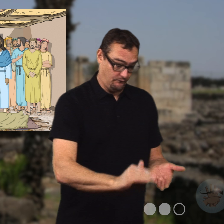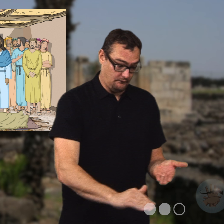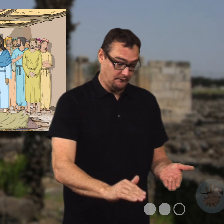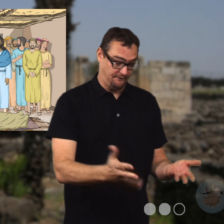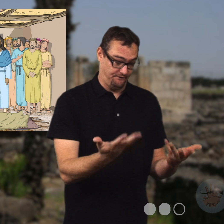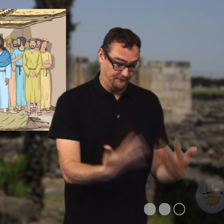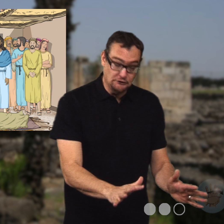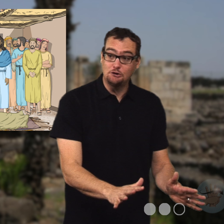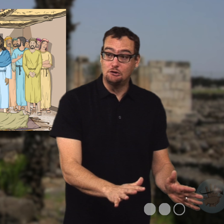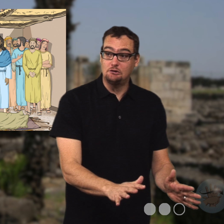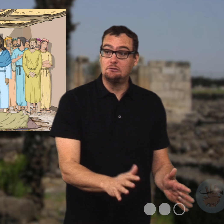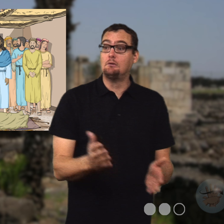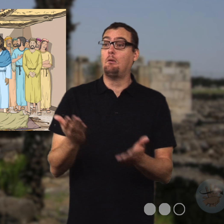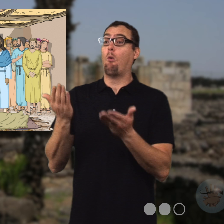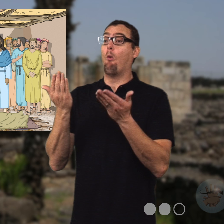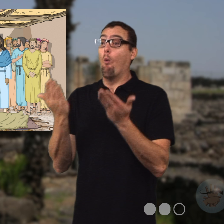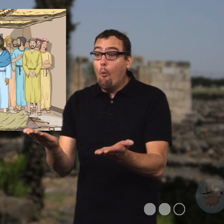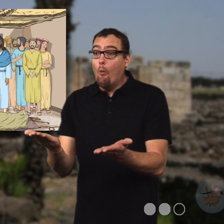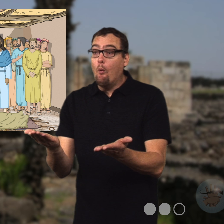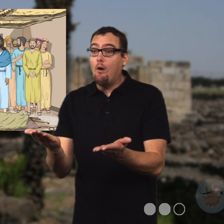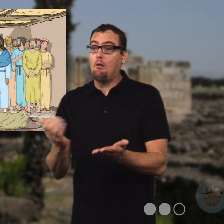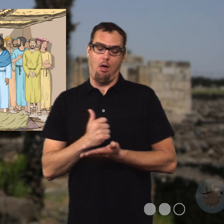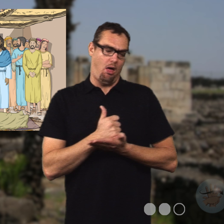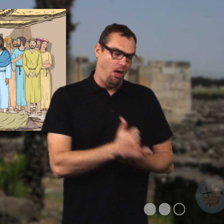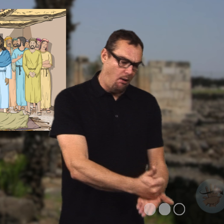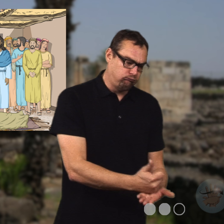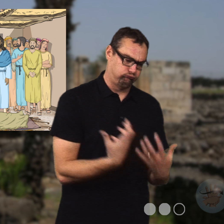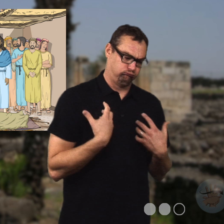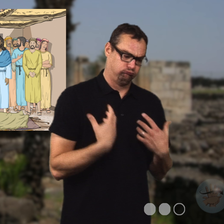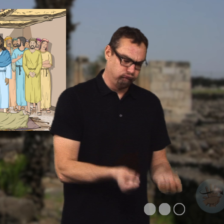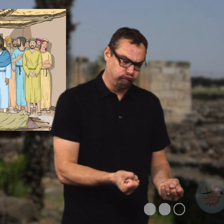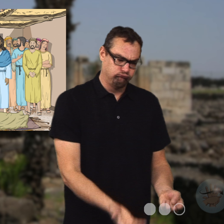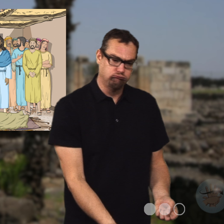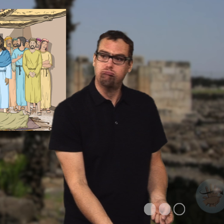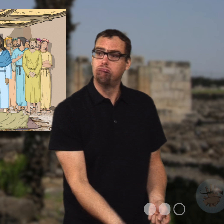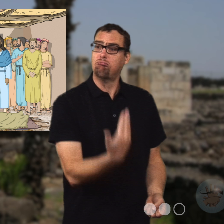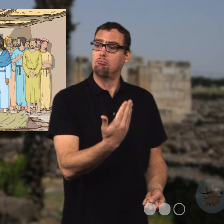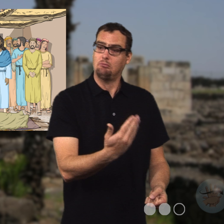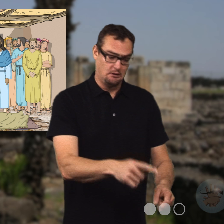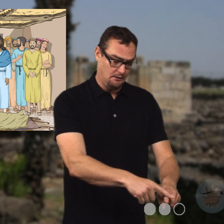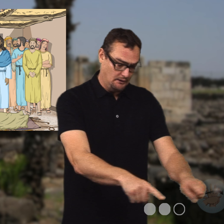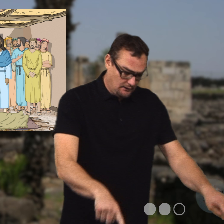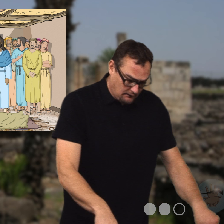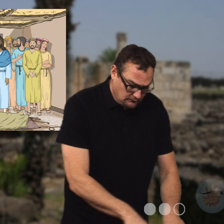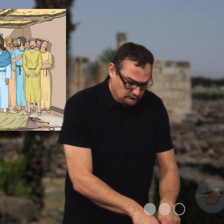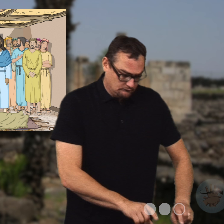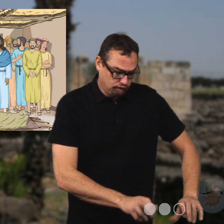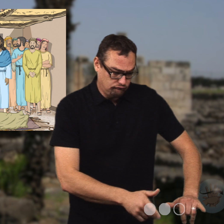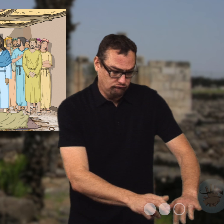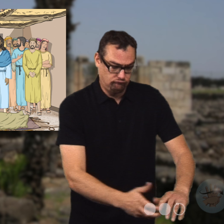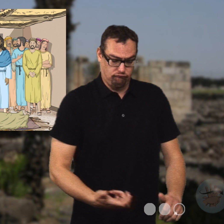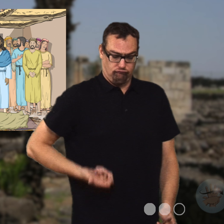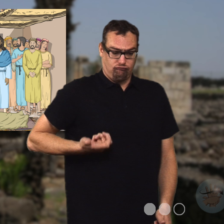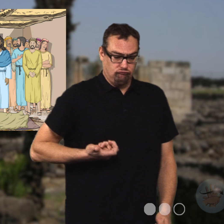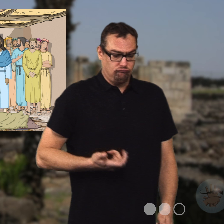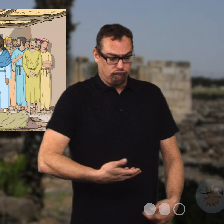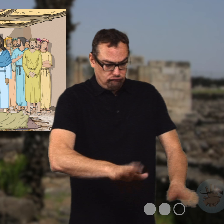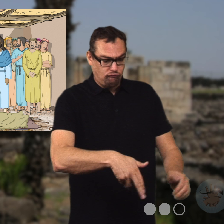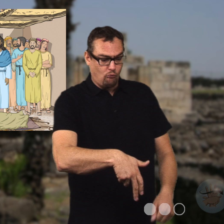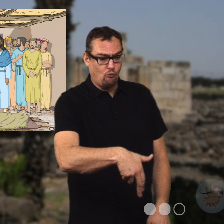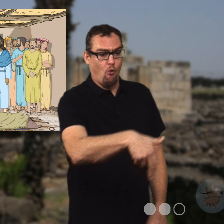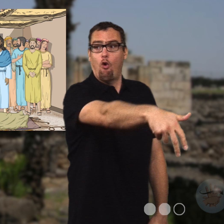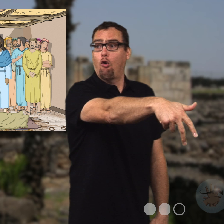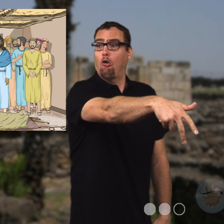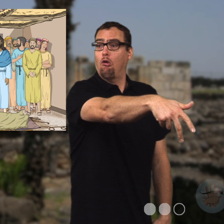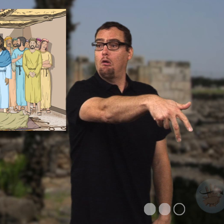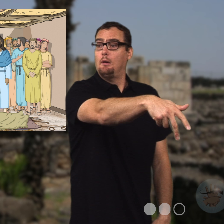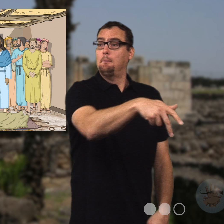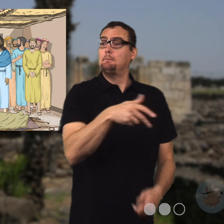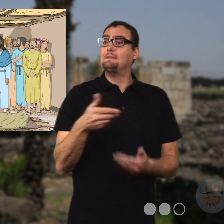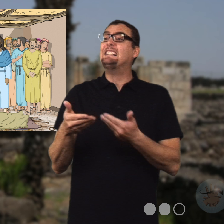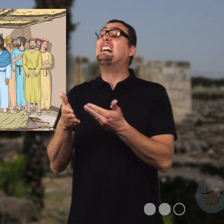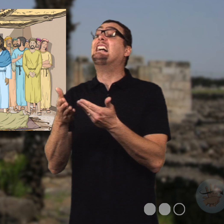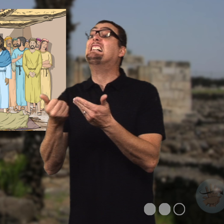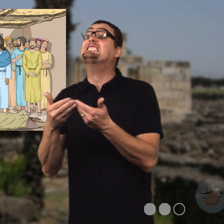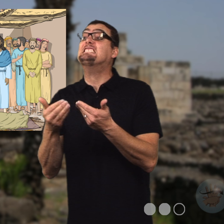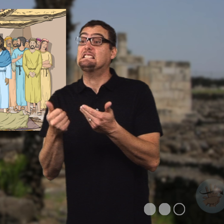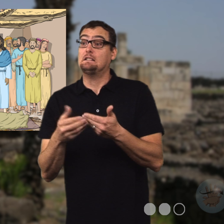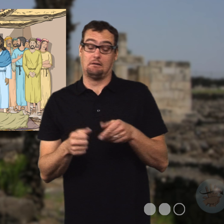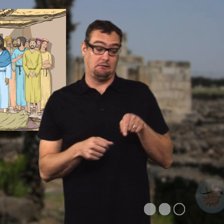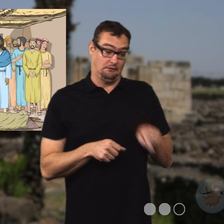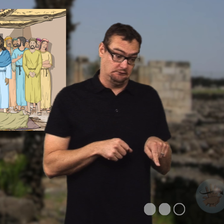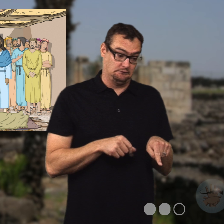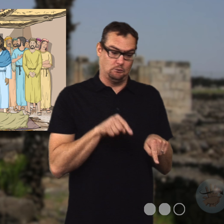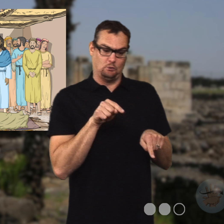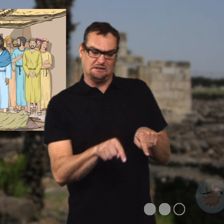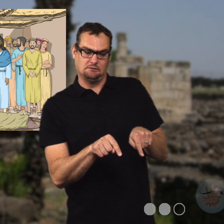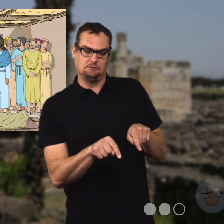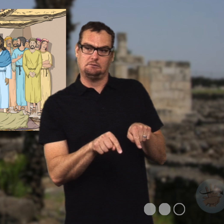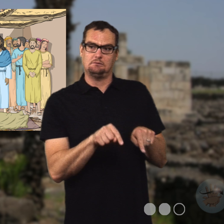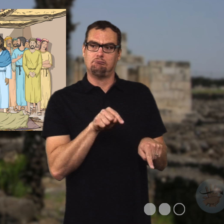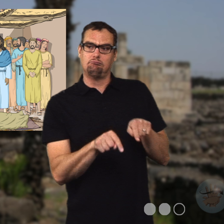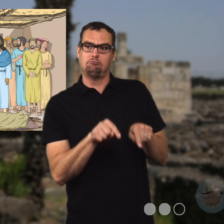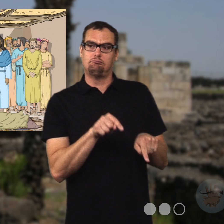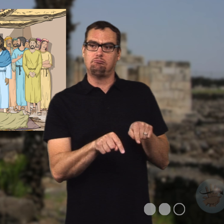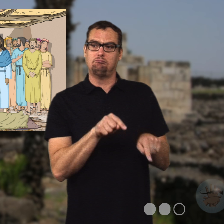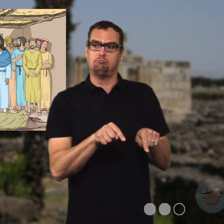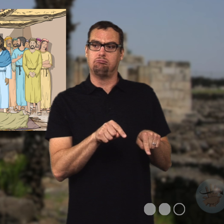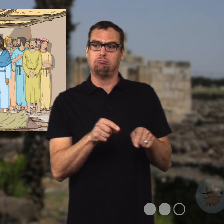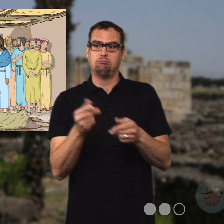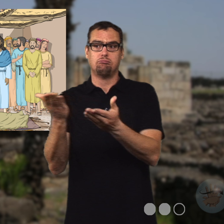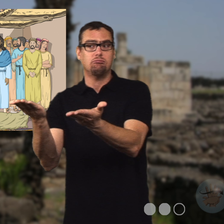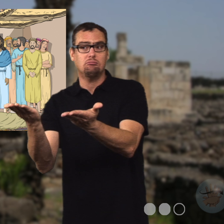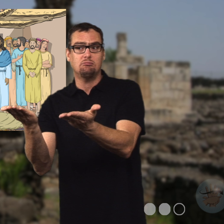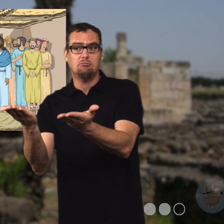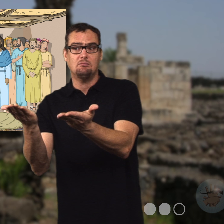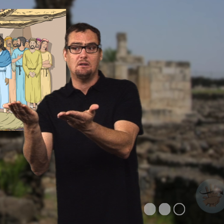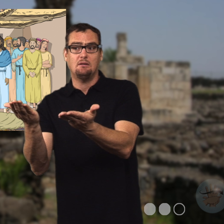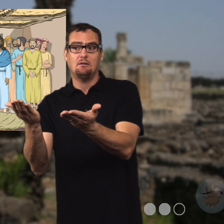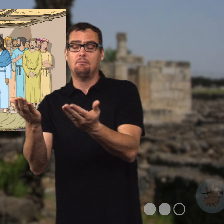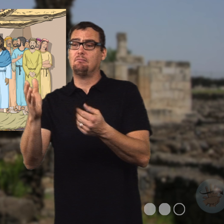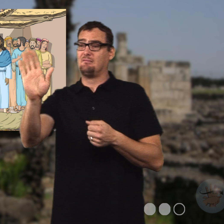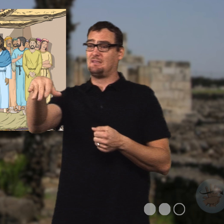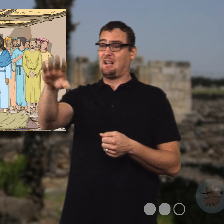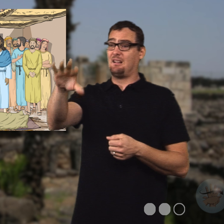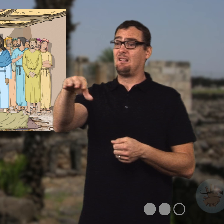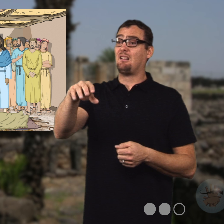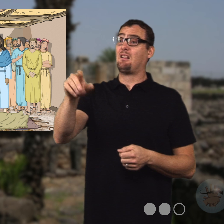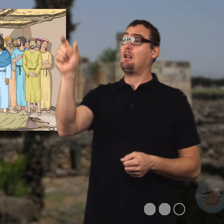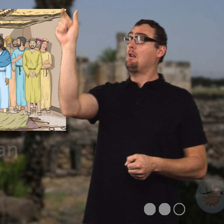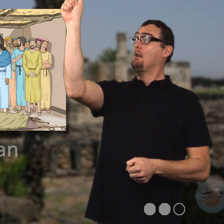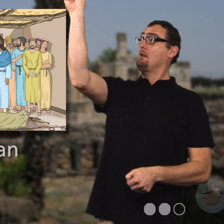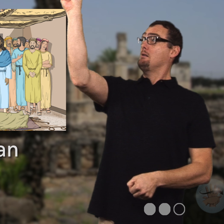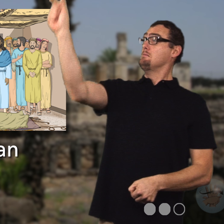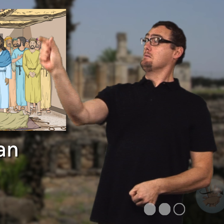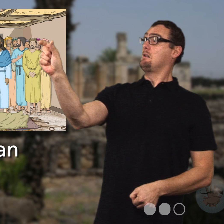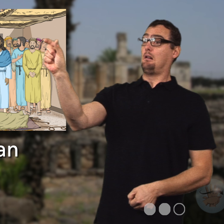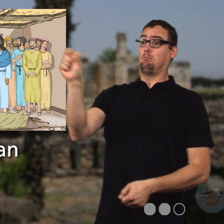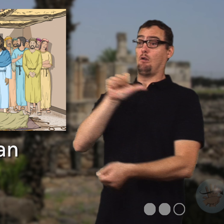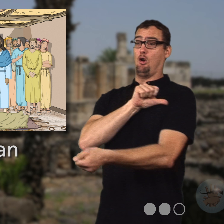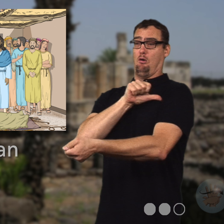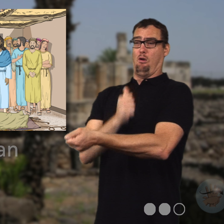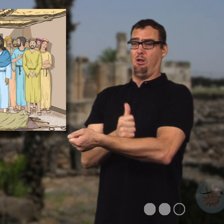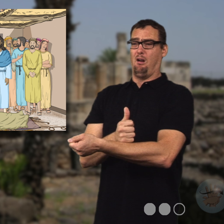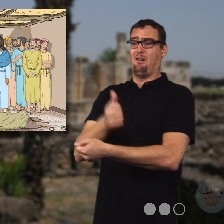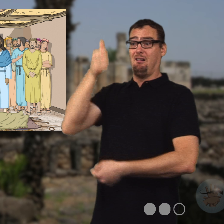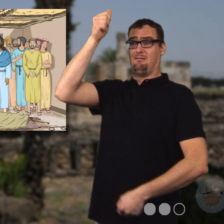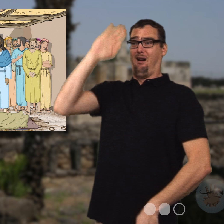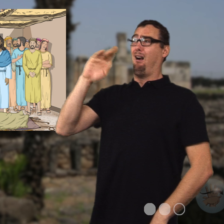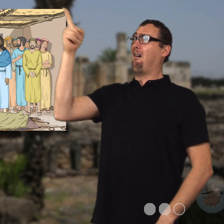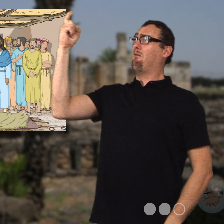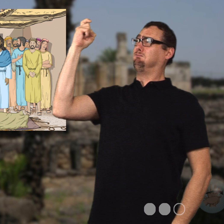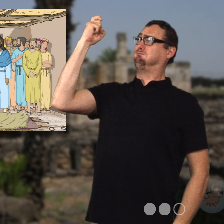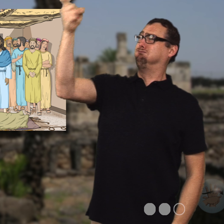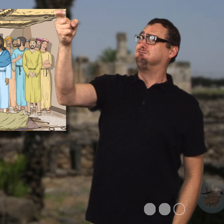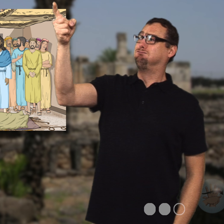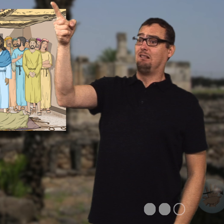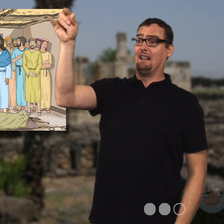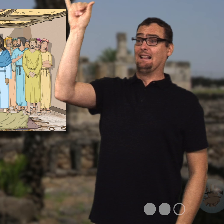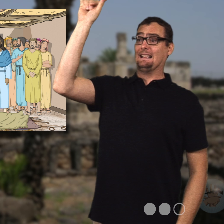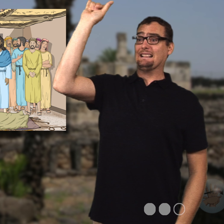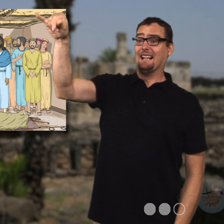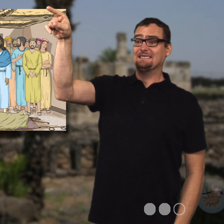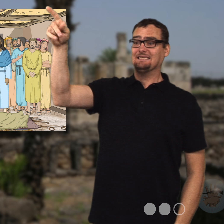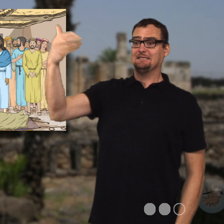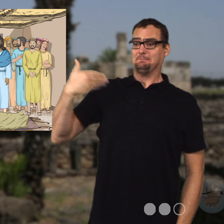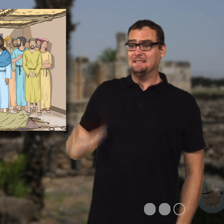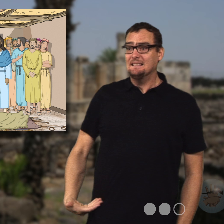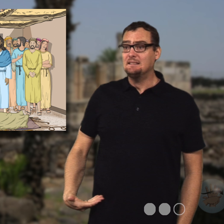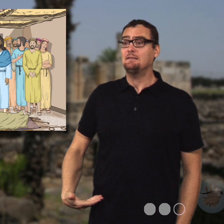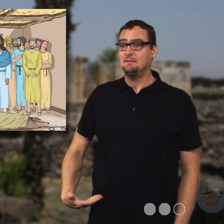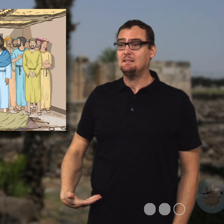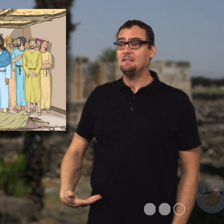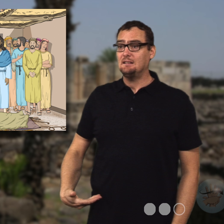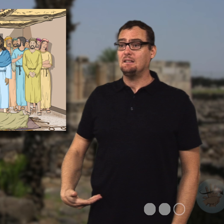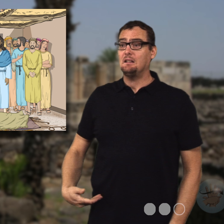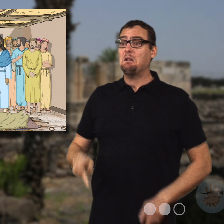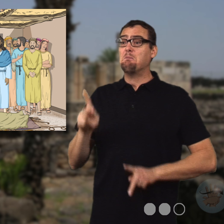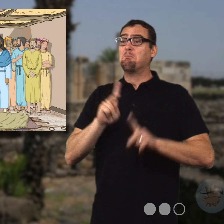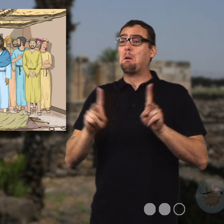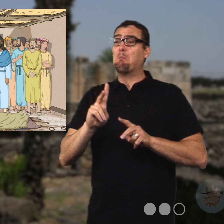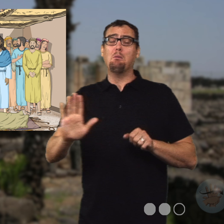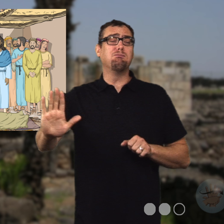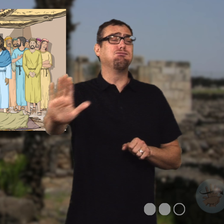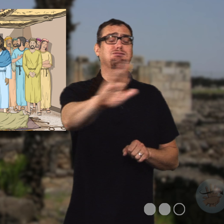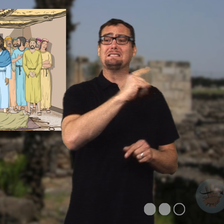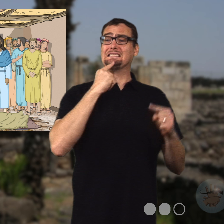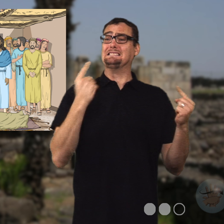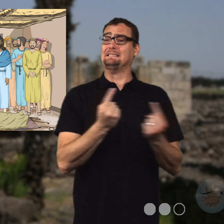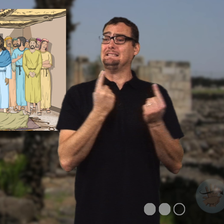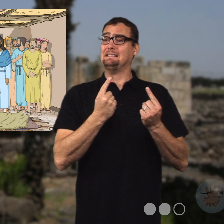“Which is easier: to say to a paralytic, ‘Your sins are forgiven,’ or to say, ‘Get up, pick up your mat, and walk’?